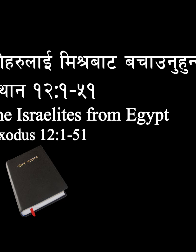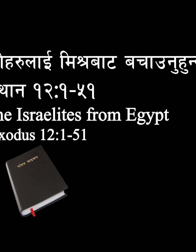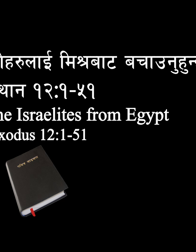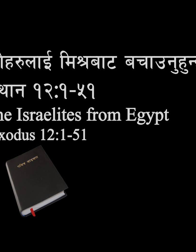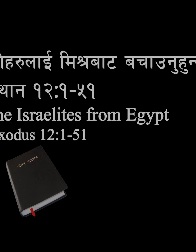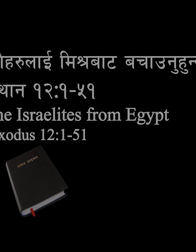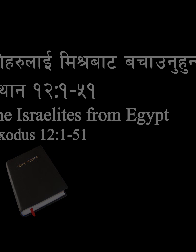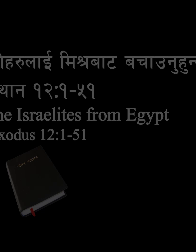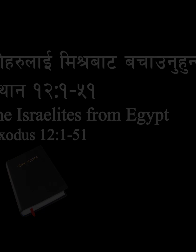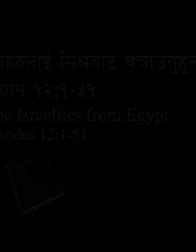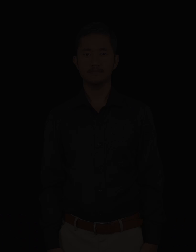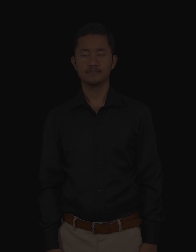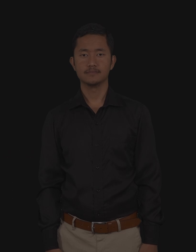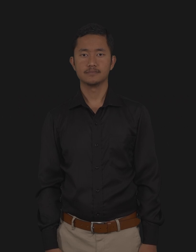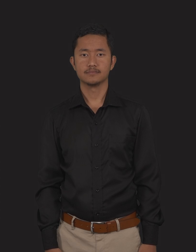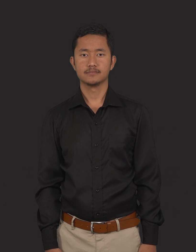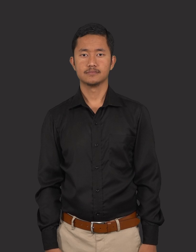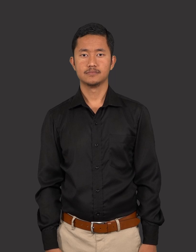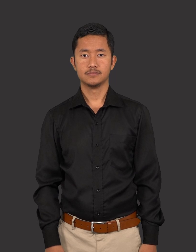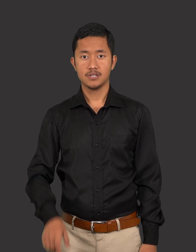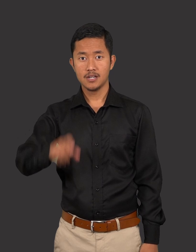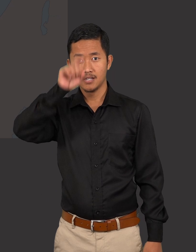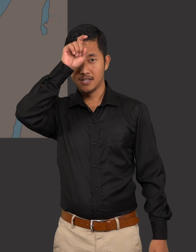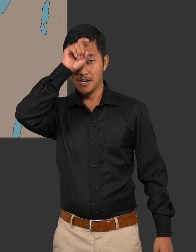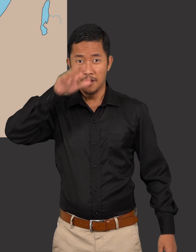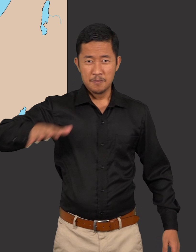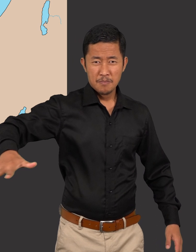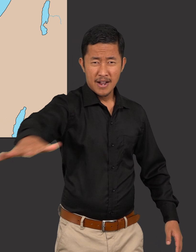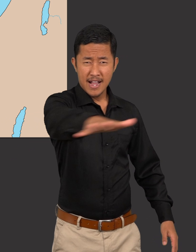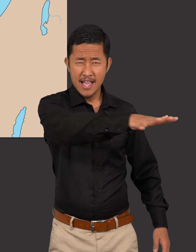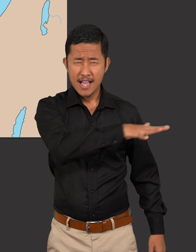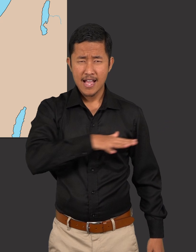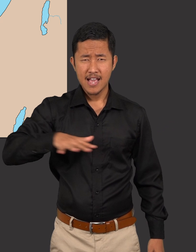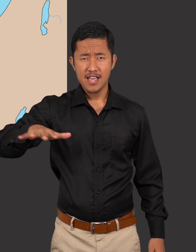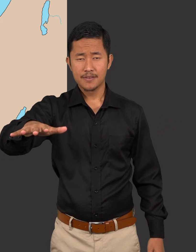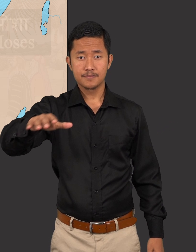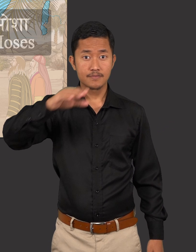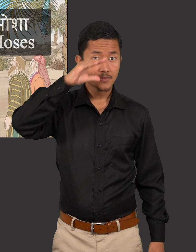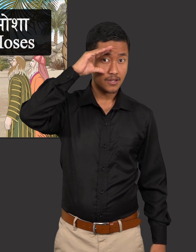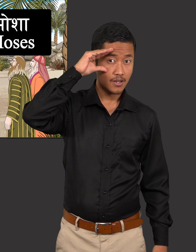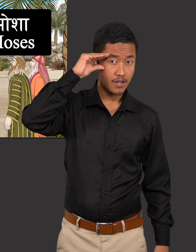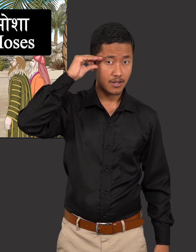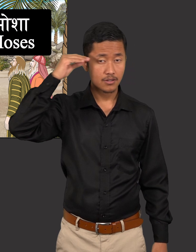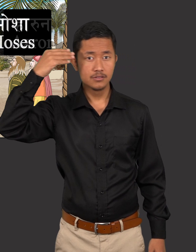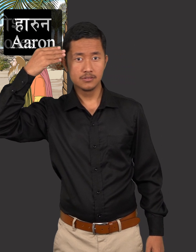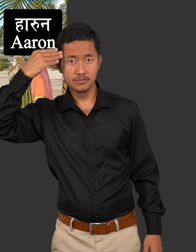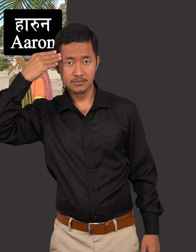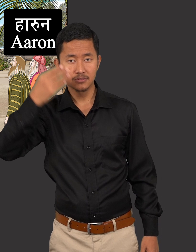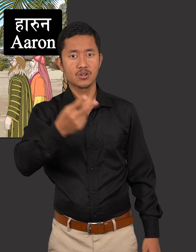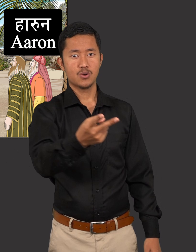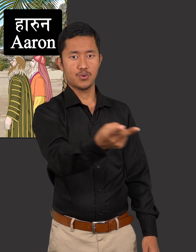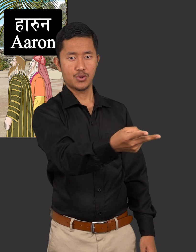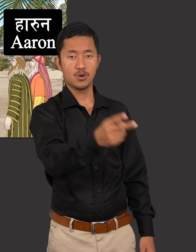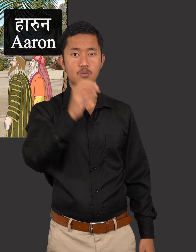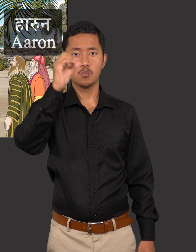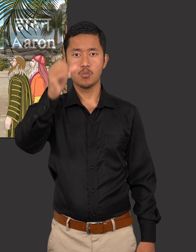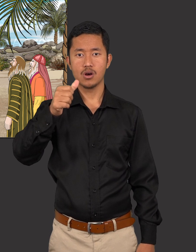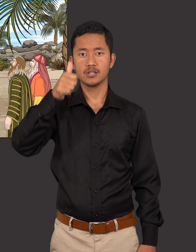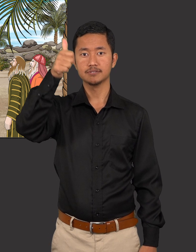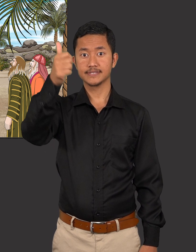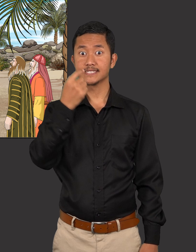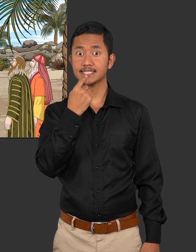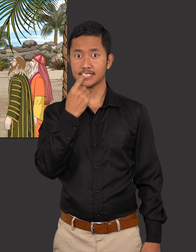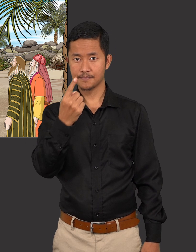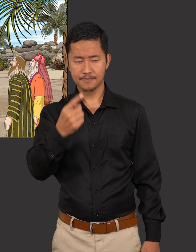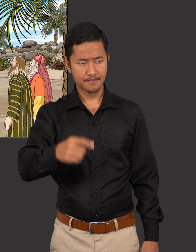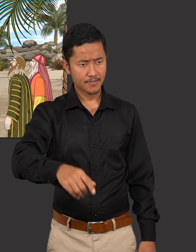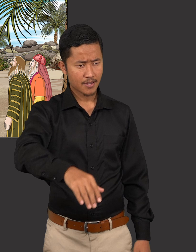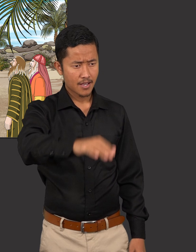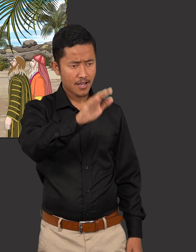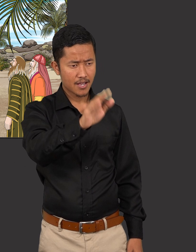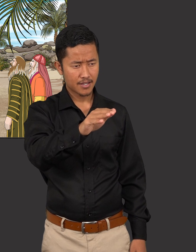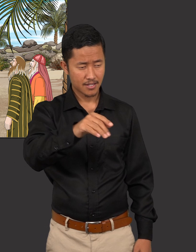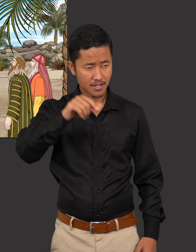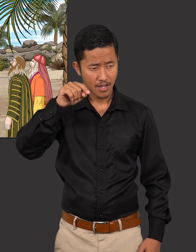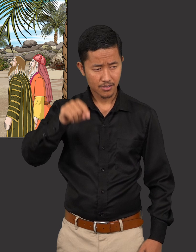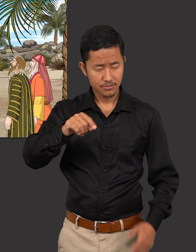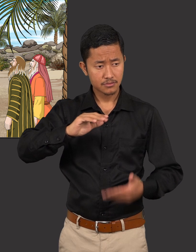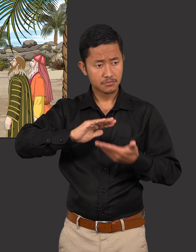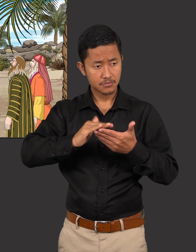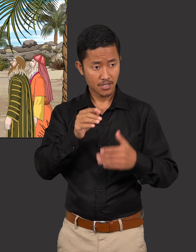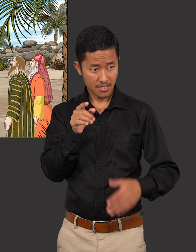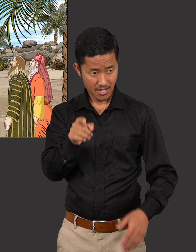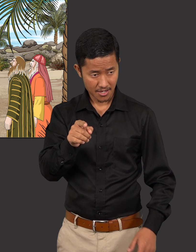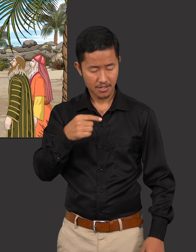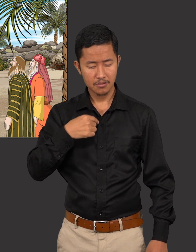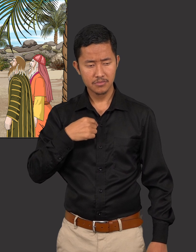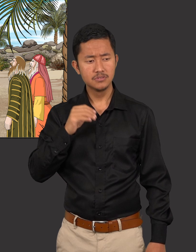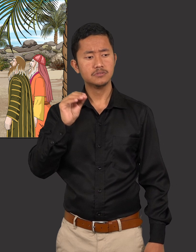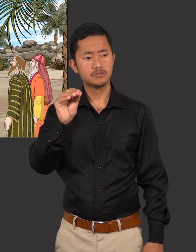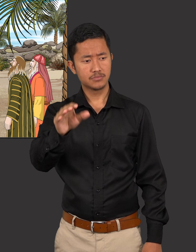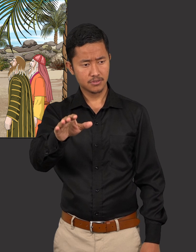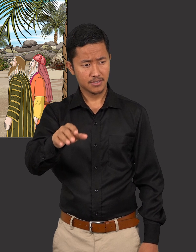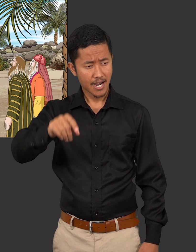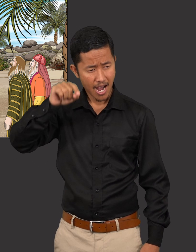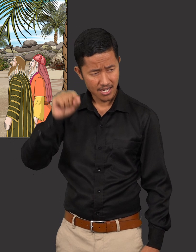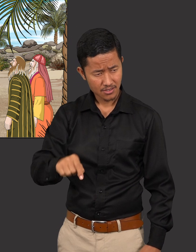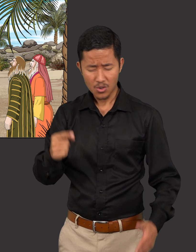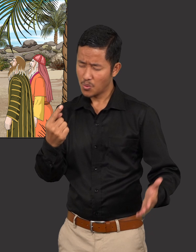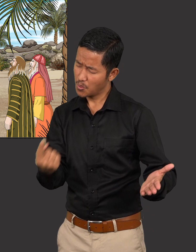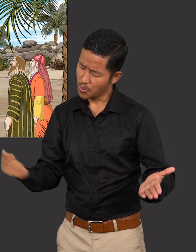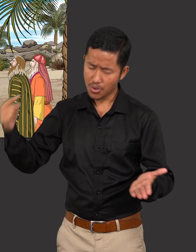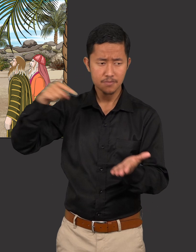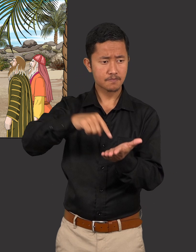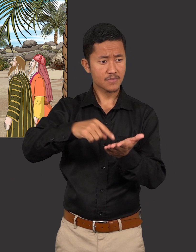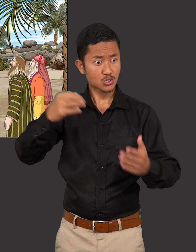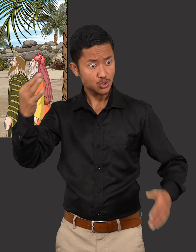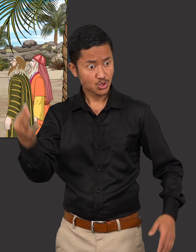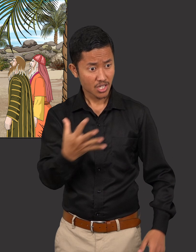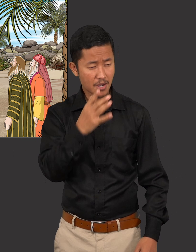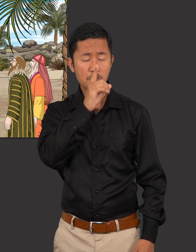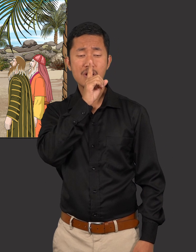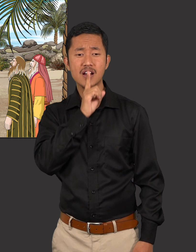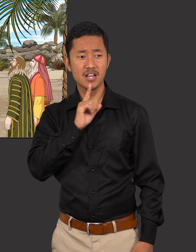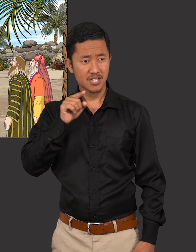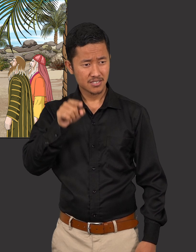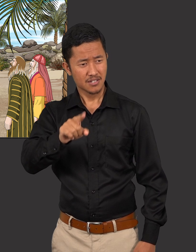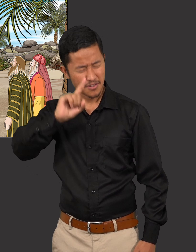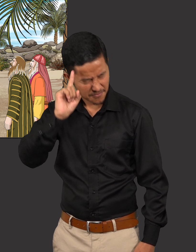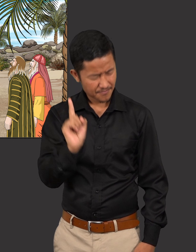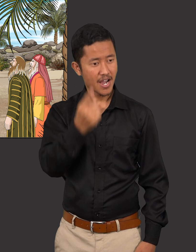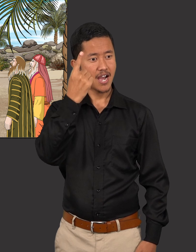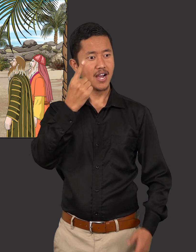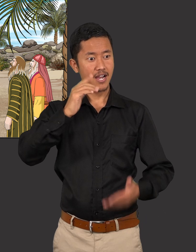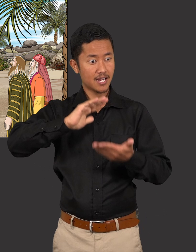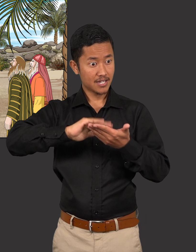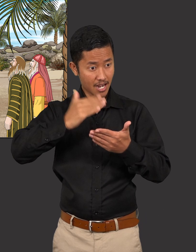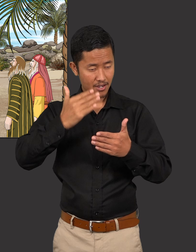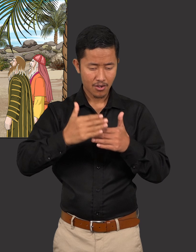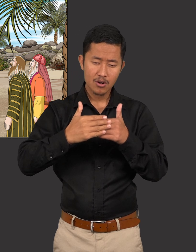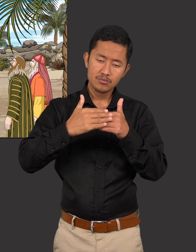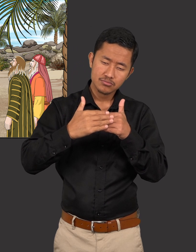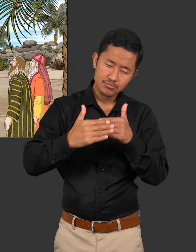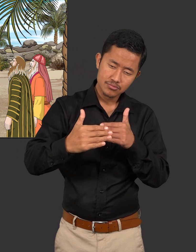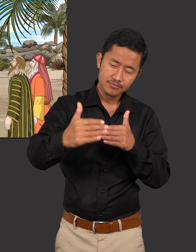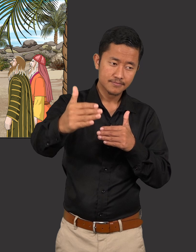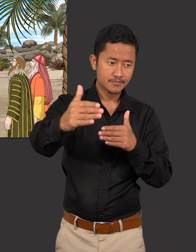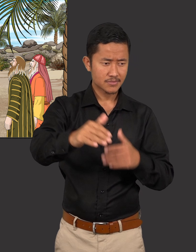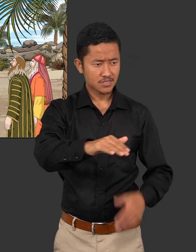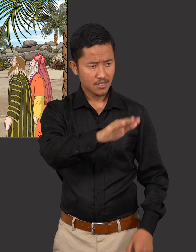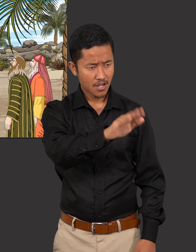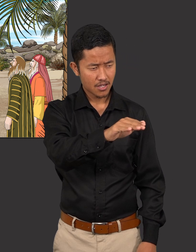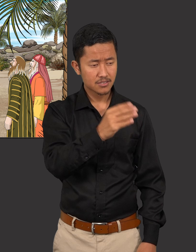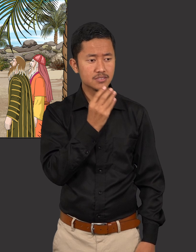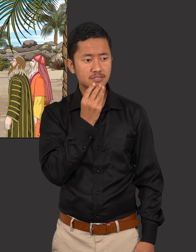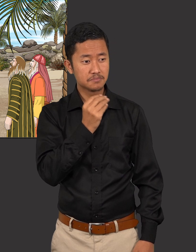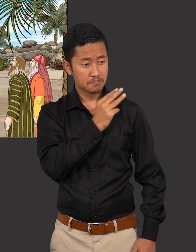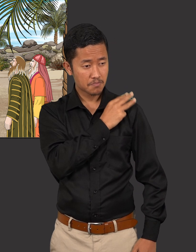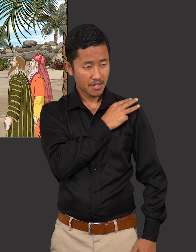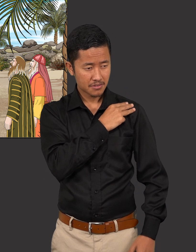Now the LORD said to Moses and Aaron in the land of Egypt, “This month is the beginning of months for you; it shall be the first month of your year.